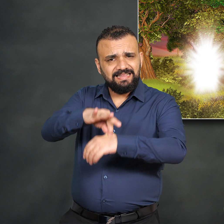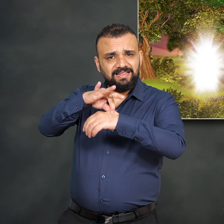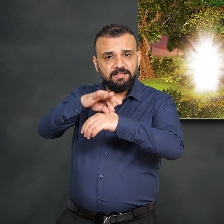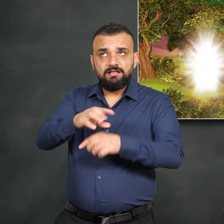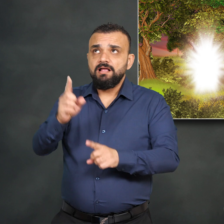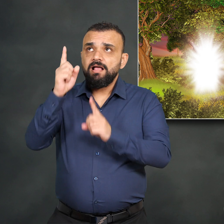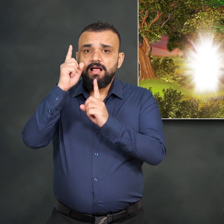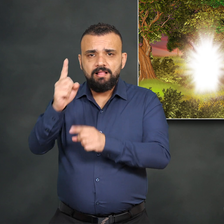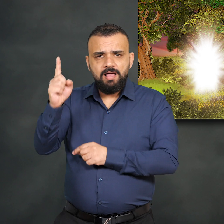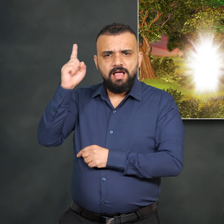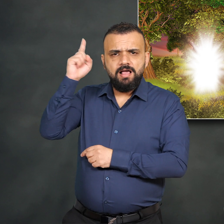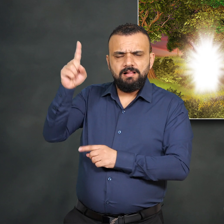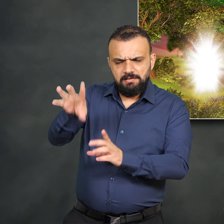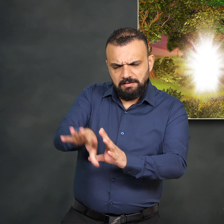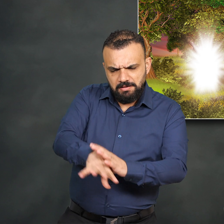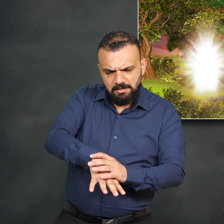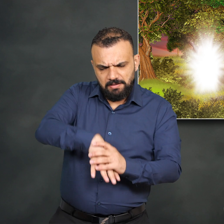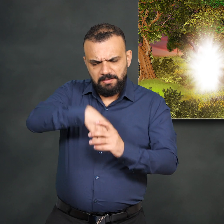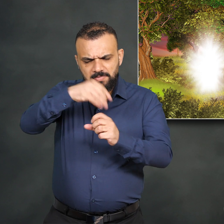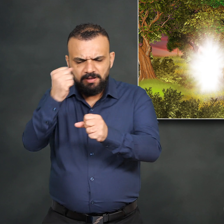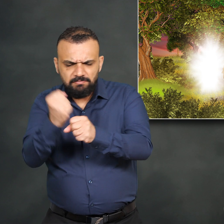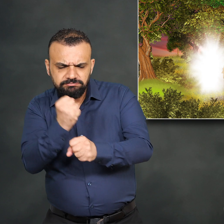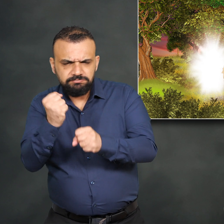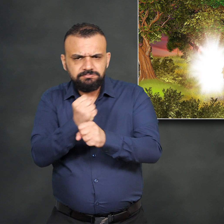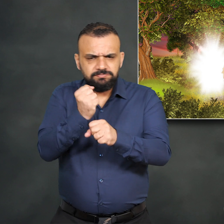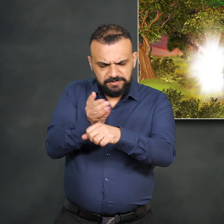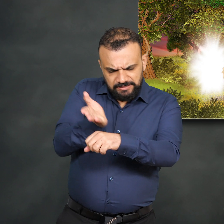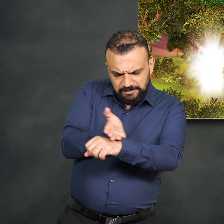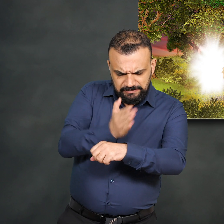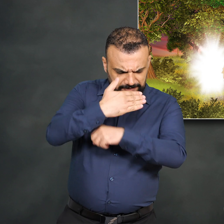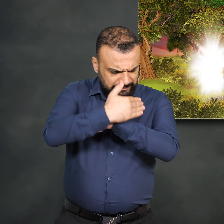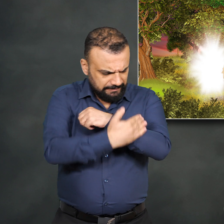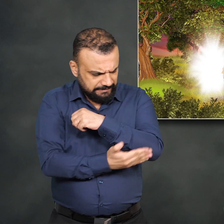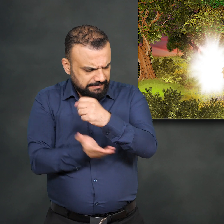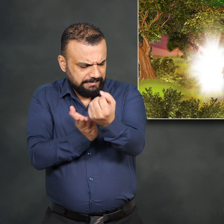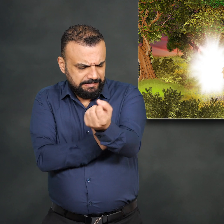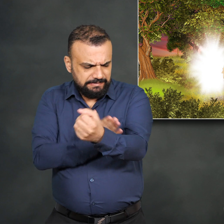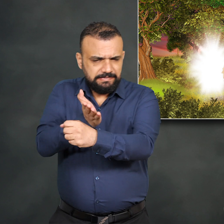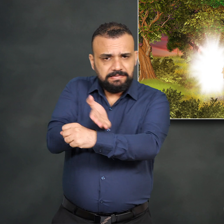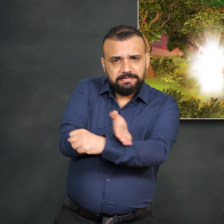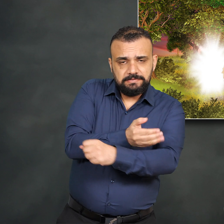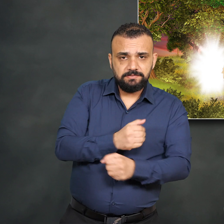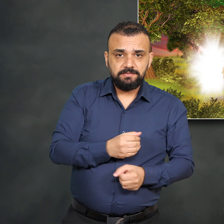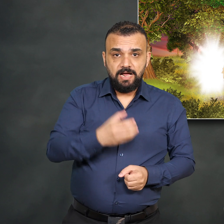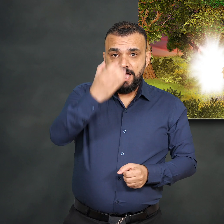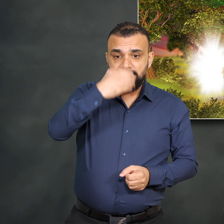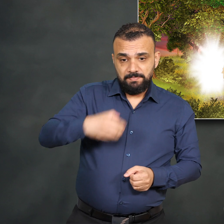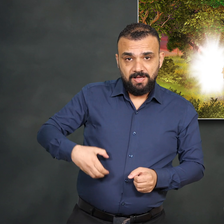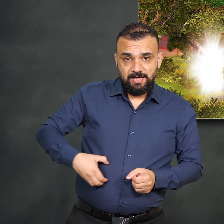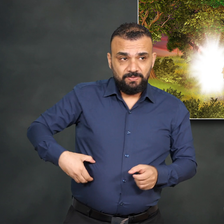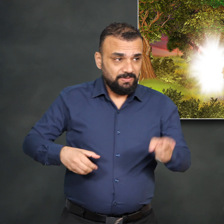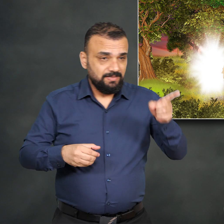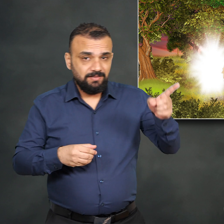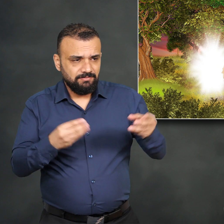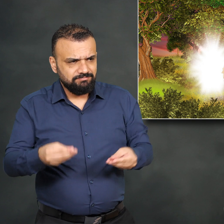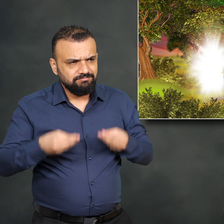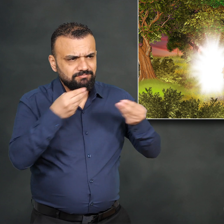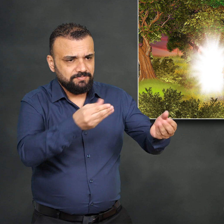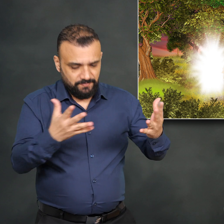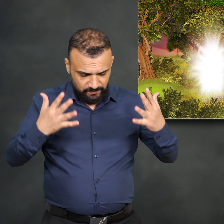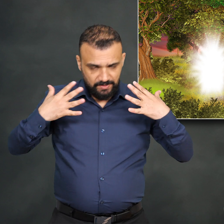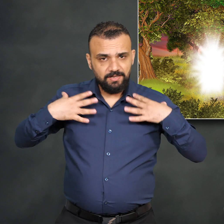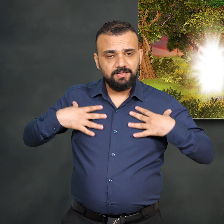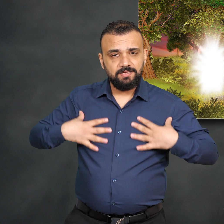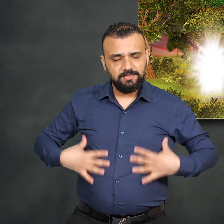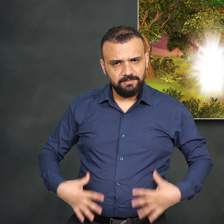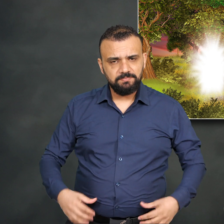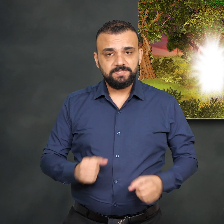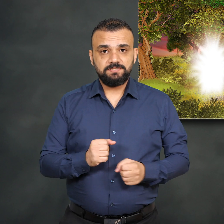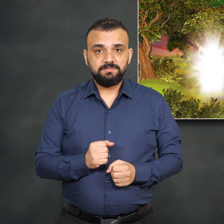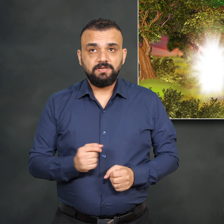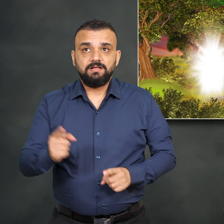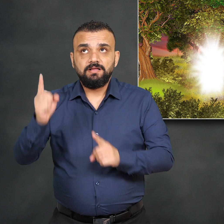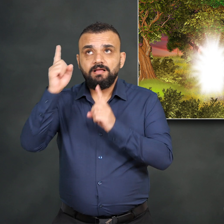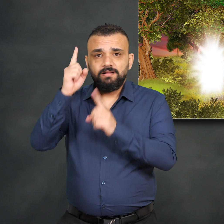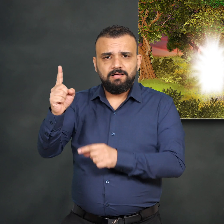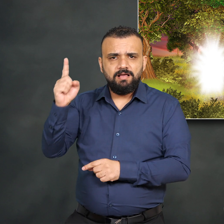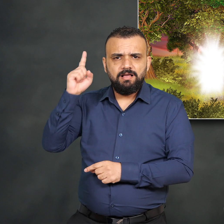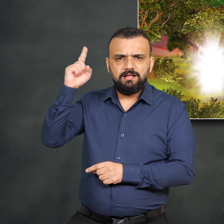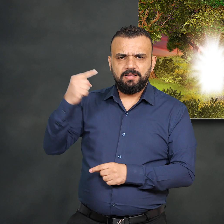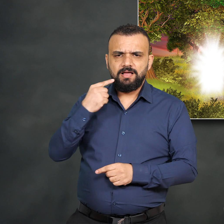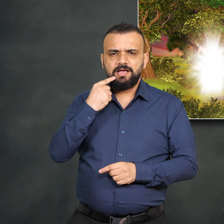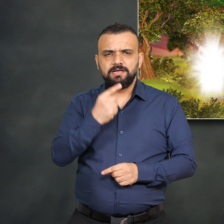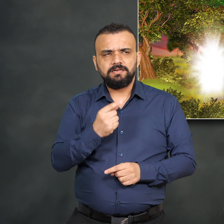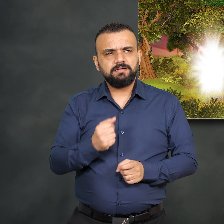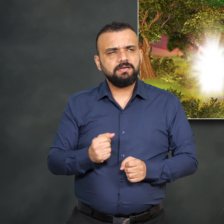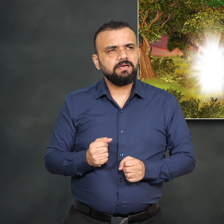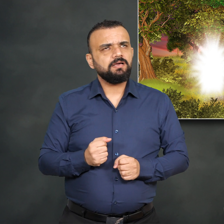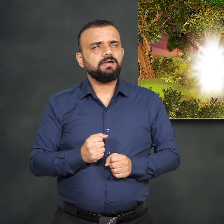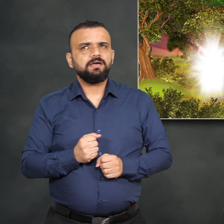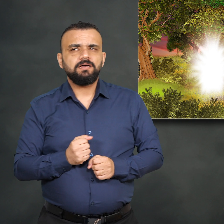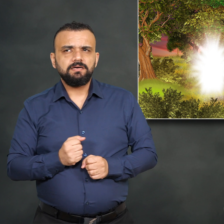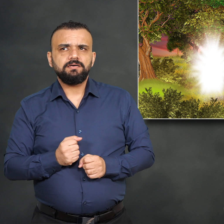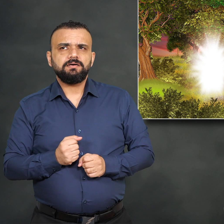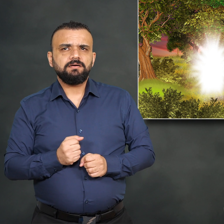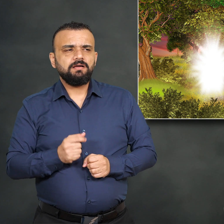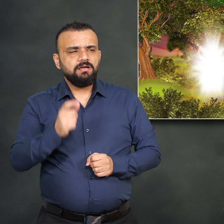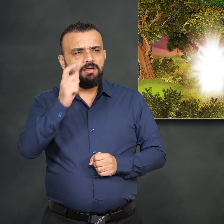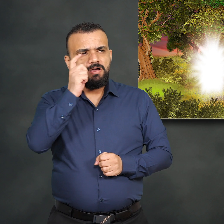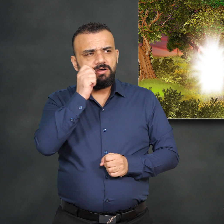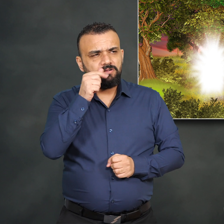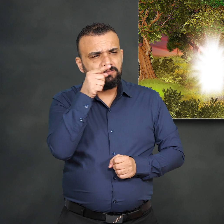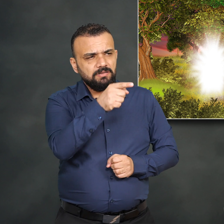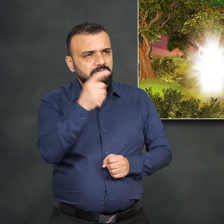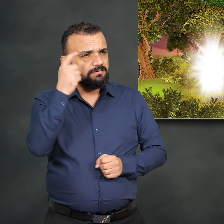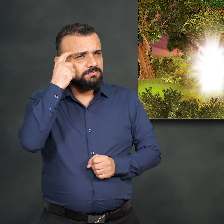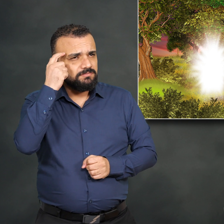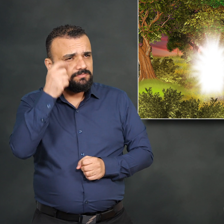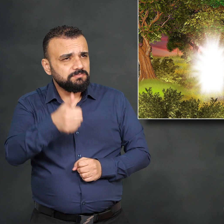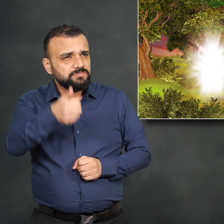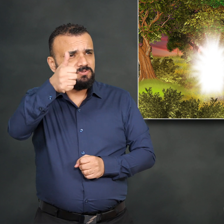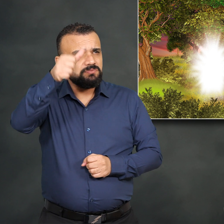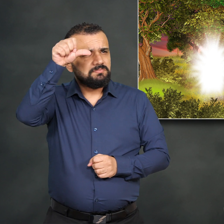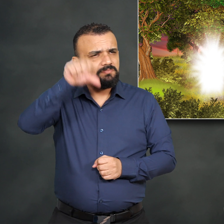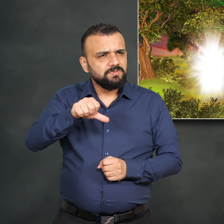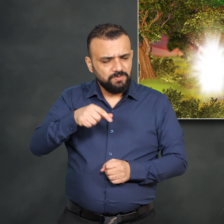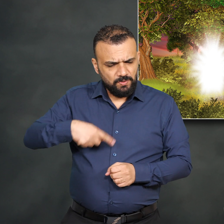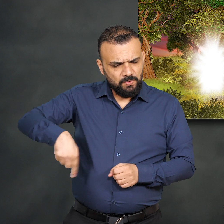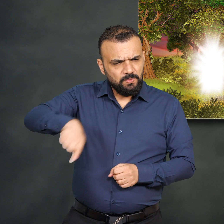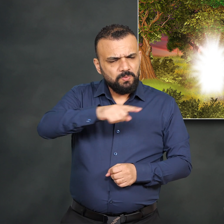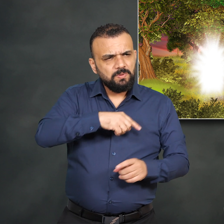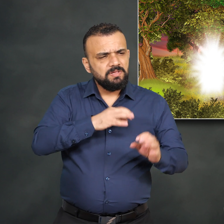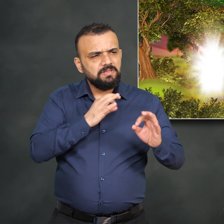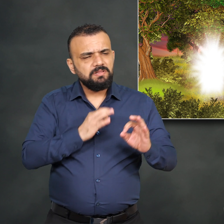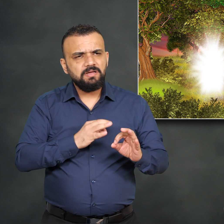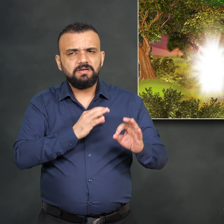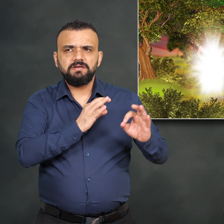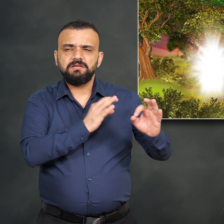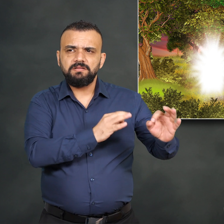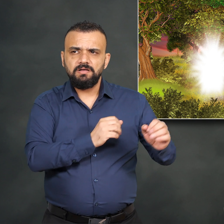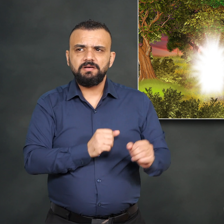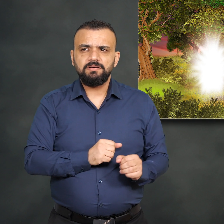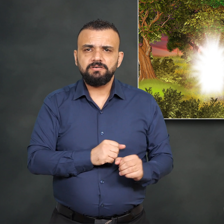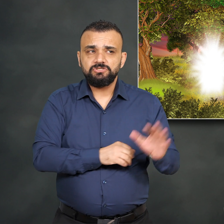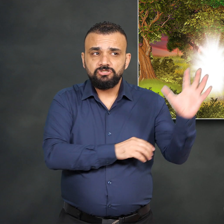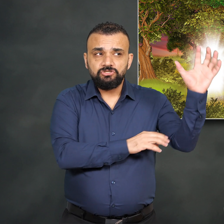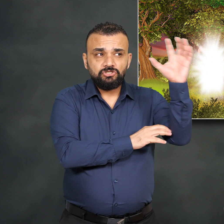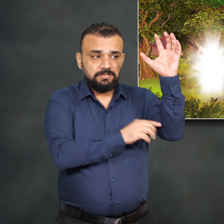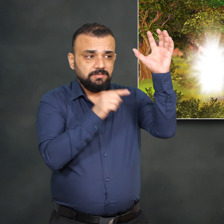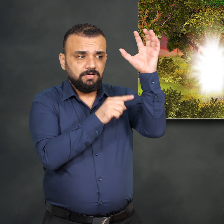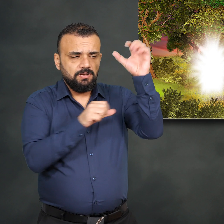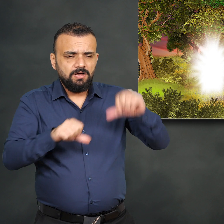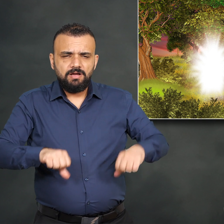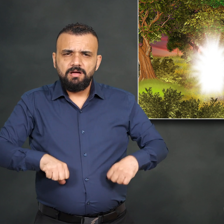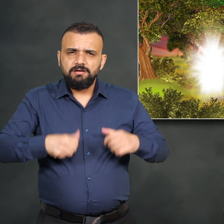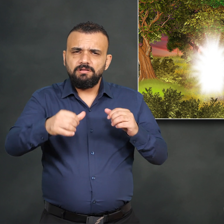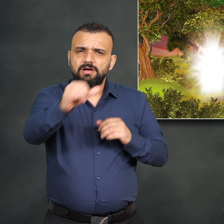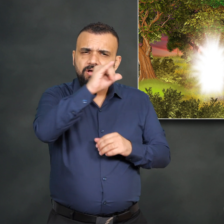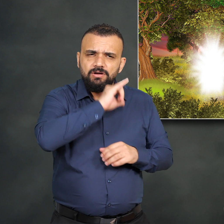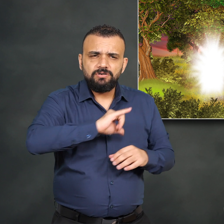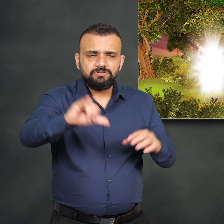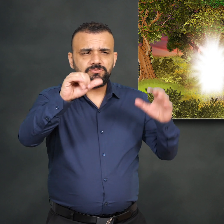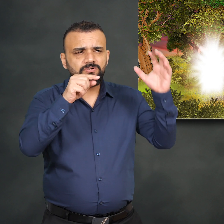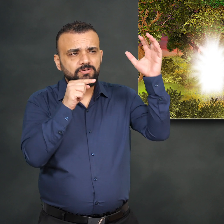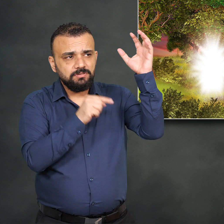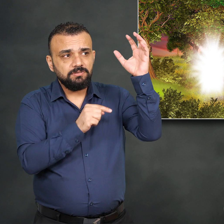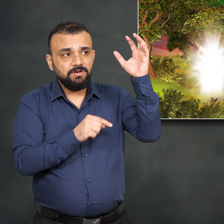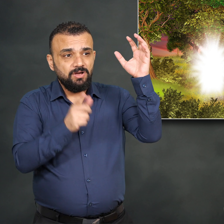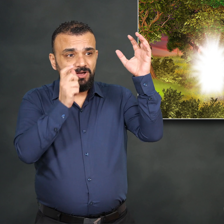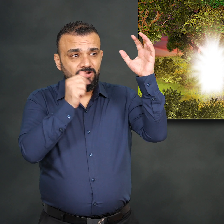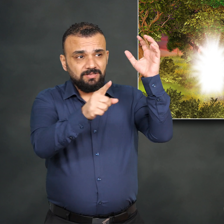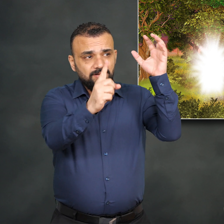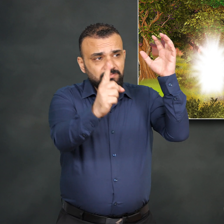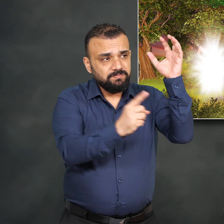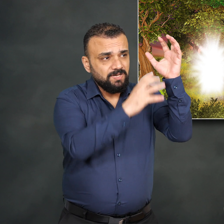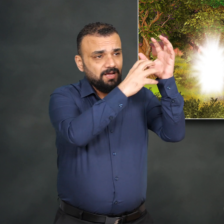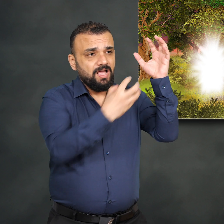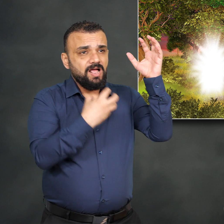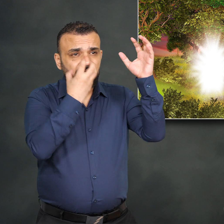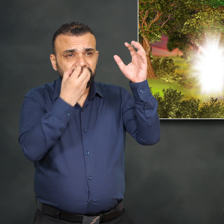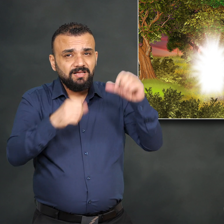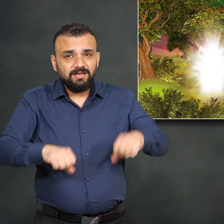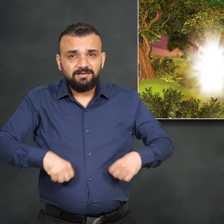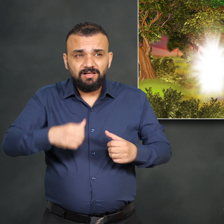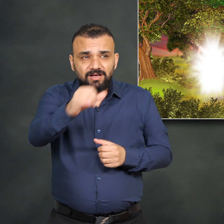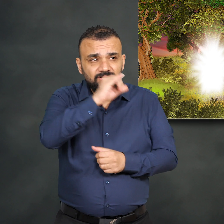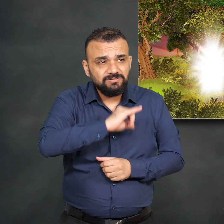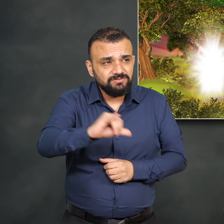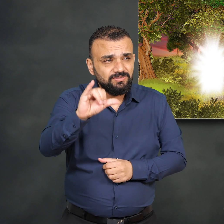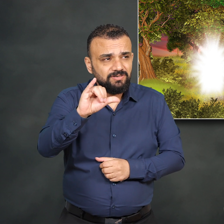And the LORD God made garments of skin for Adam and his wife, and He clothed them. Then the LORD God said, “Behold, the man has become like one of Us, knowing good and evil.